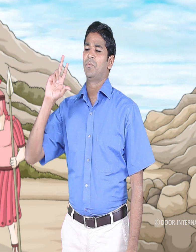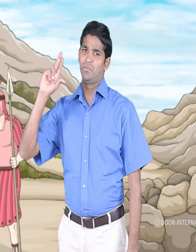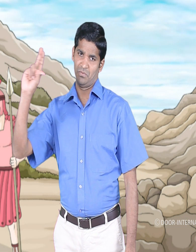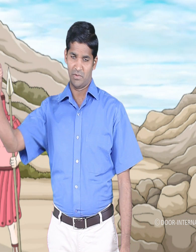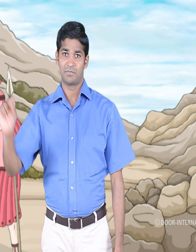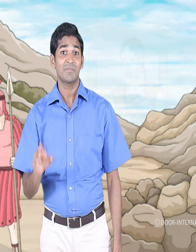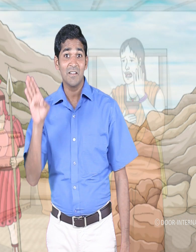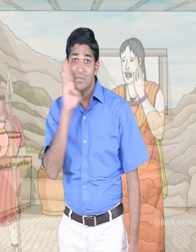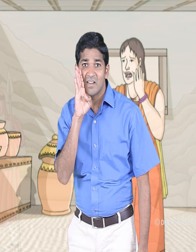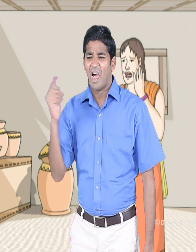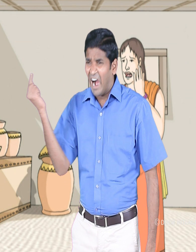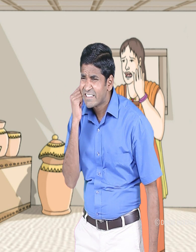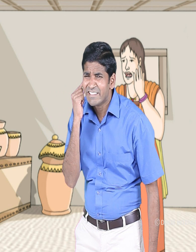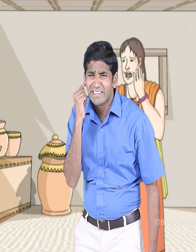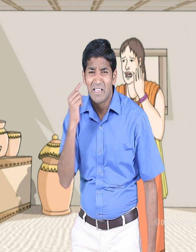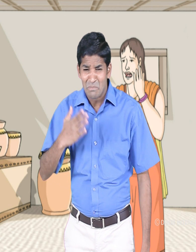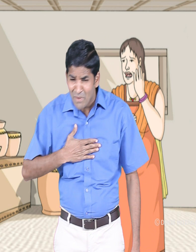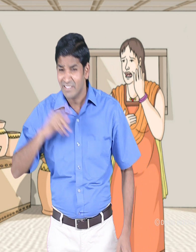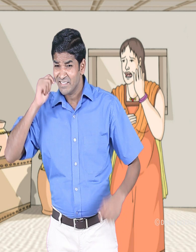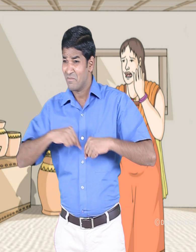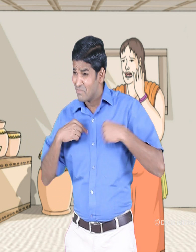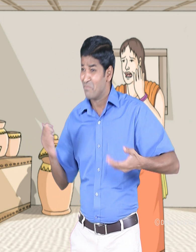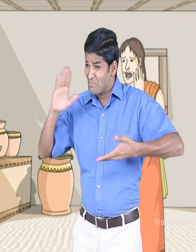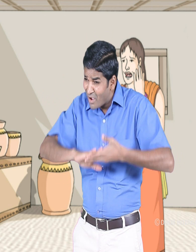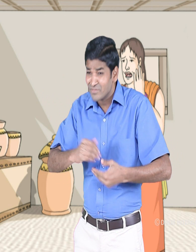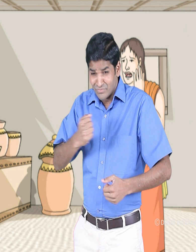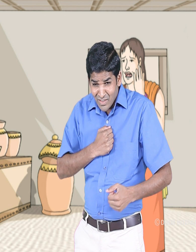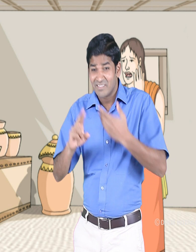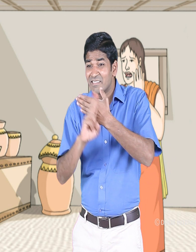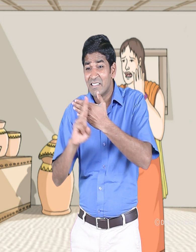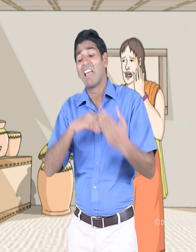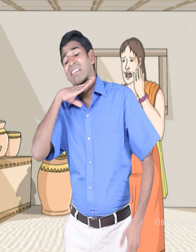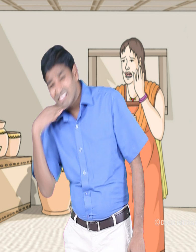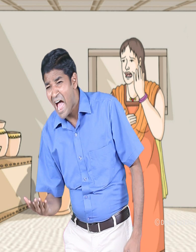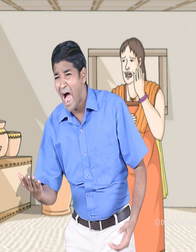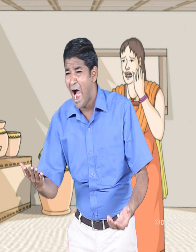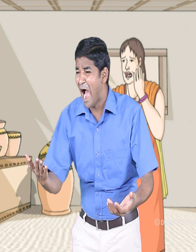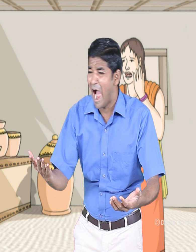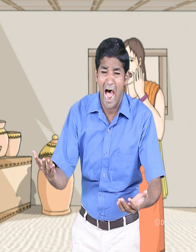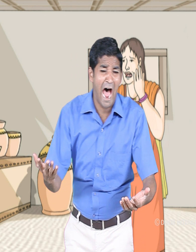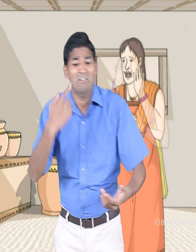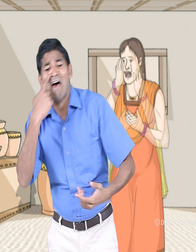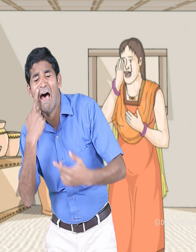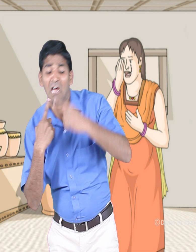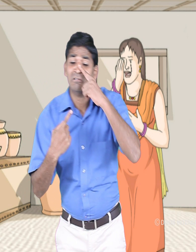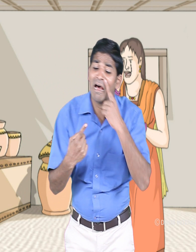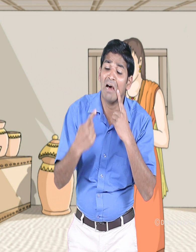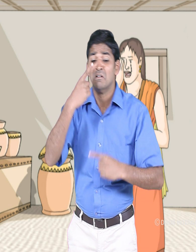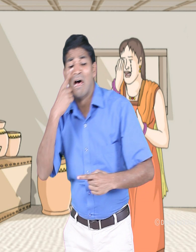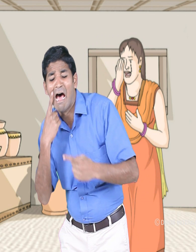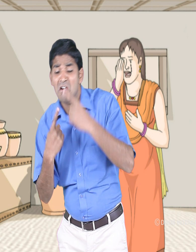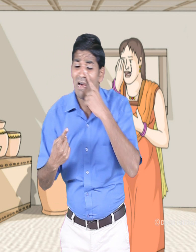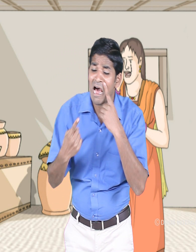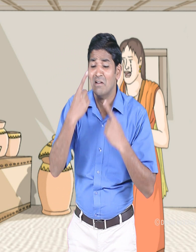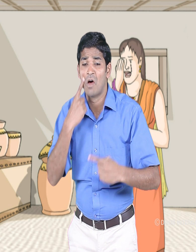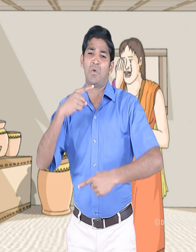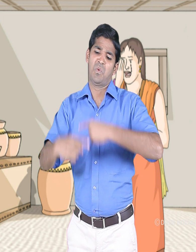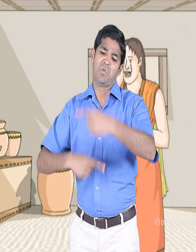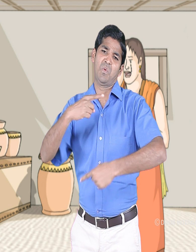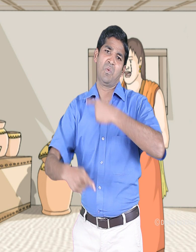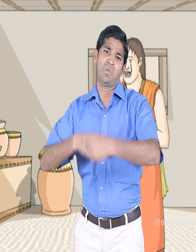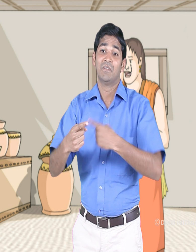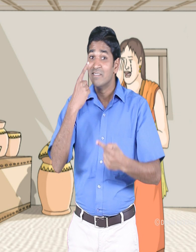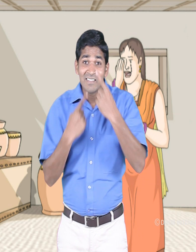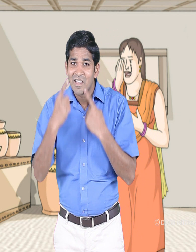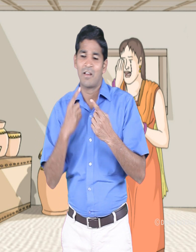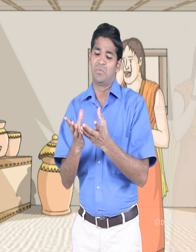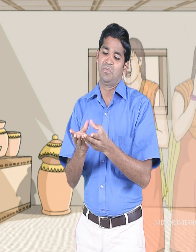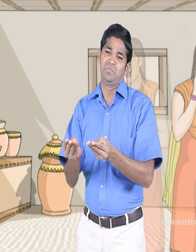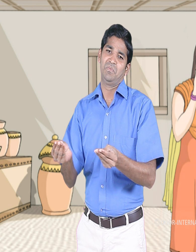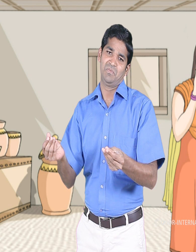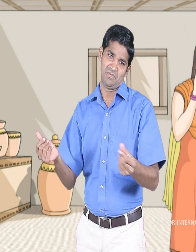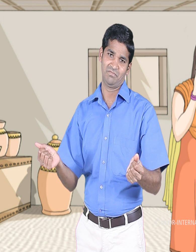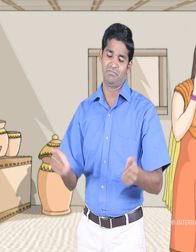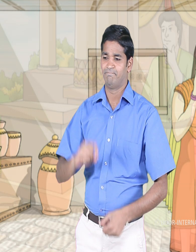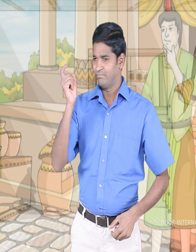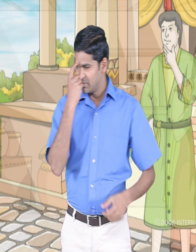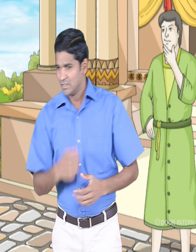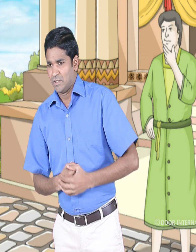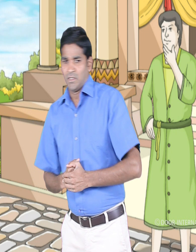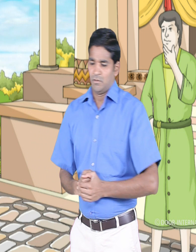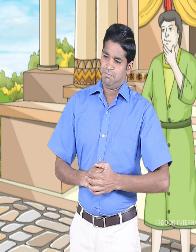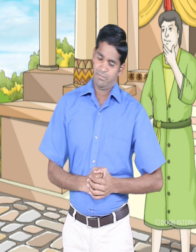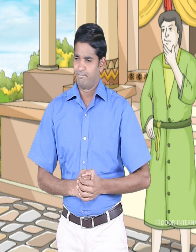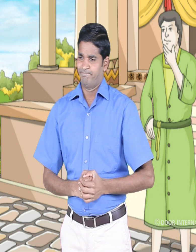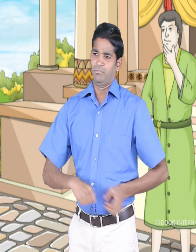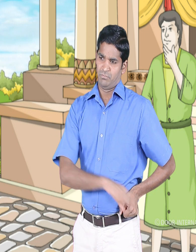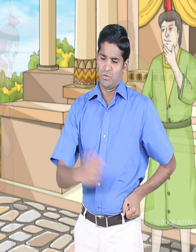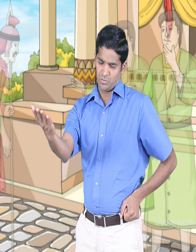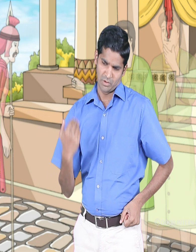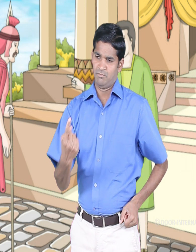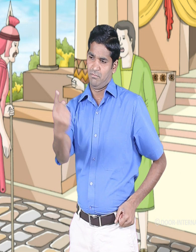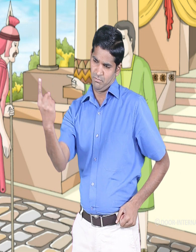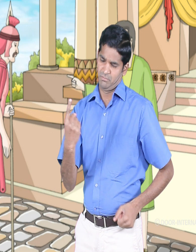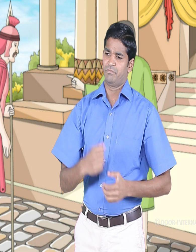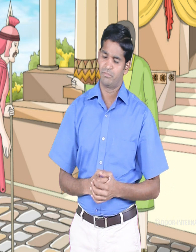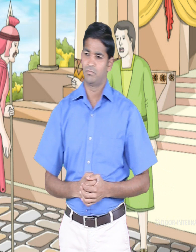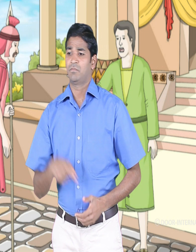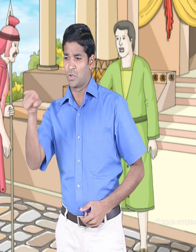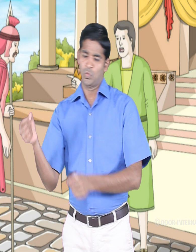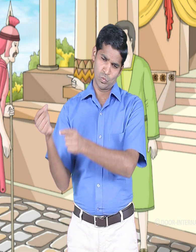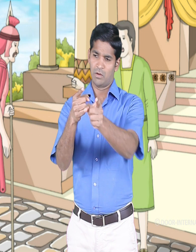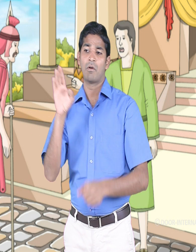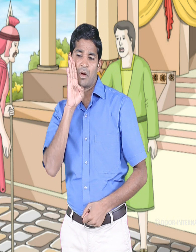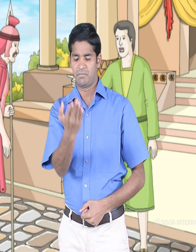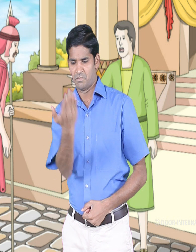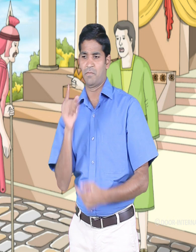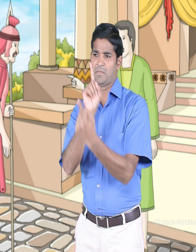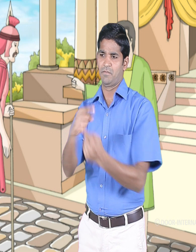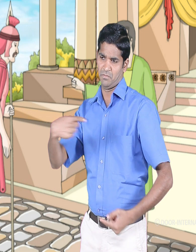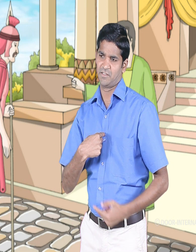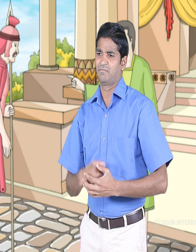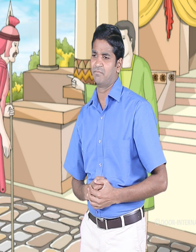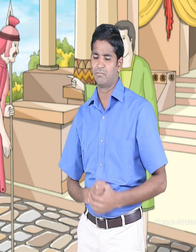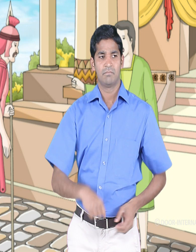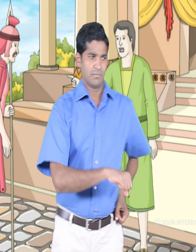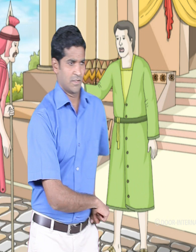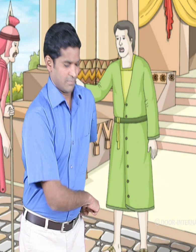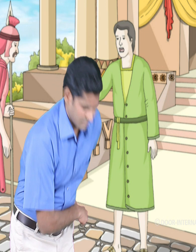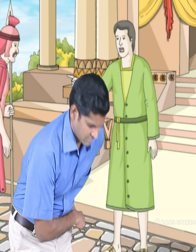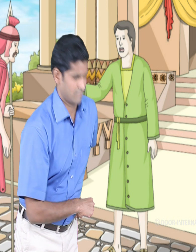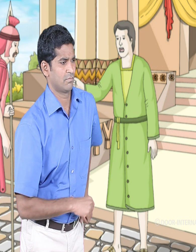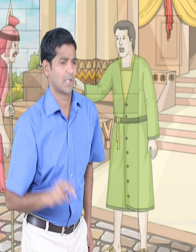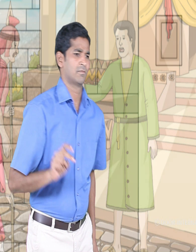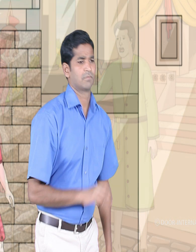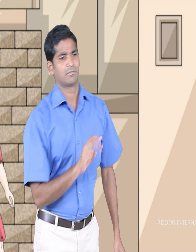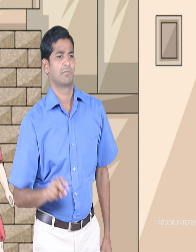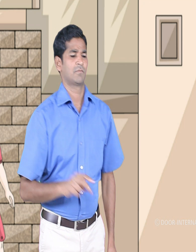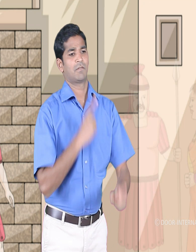When Uriah’s wife heard that her husband was dead, she mourned for him.